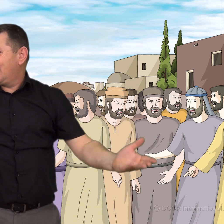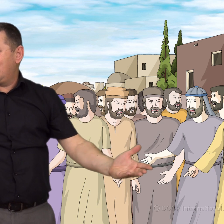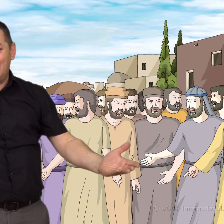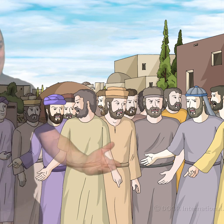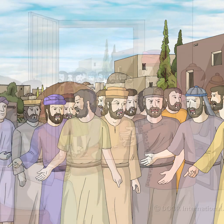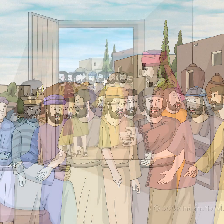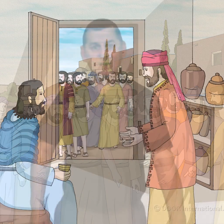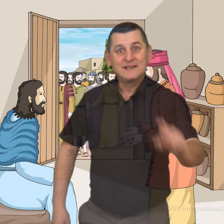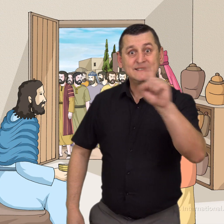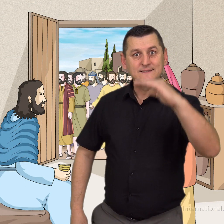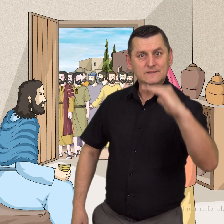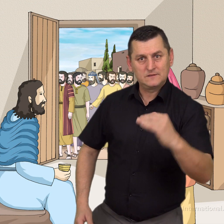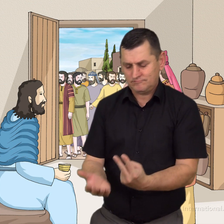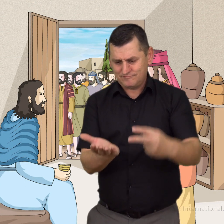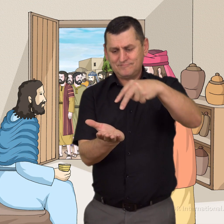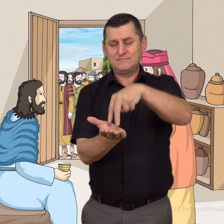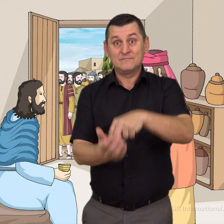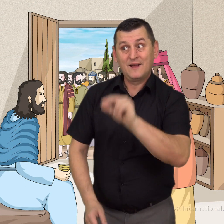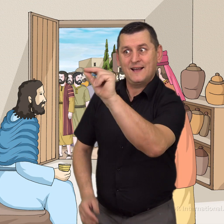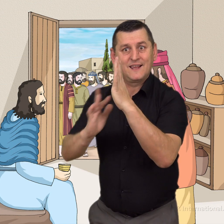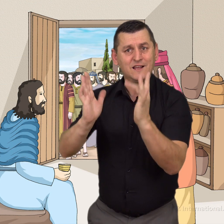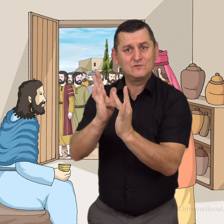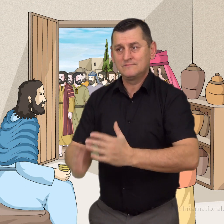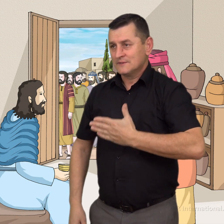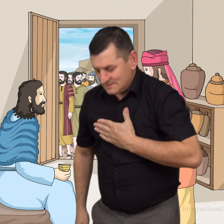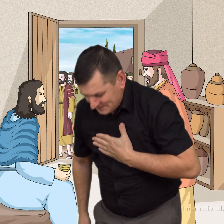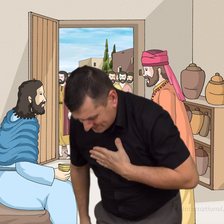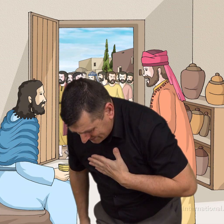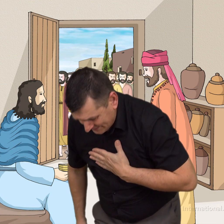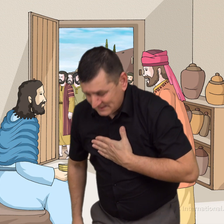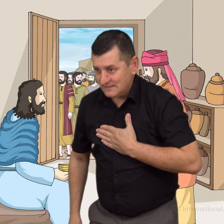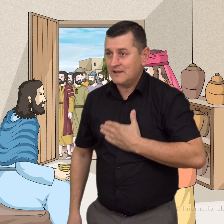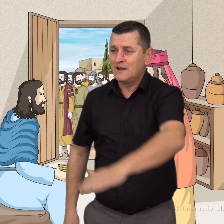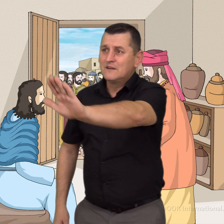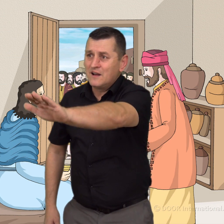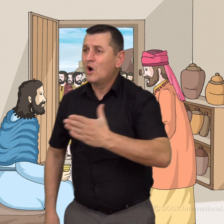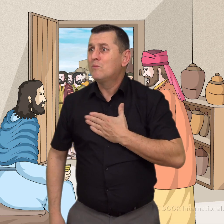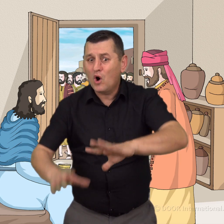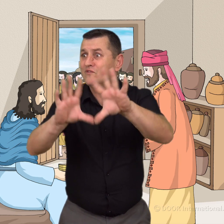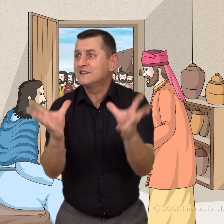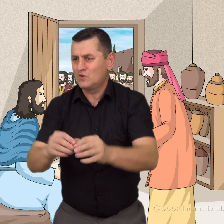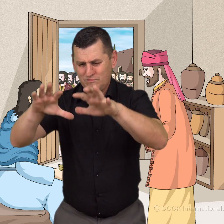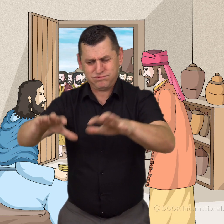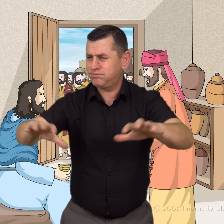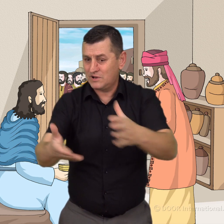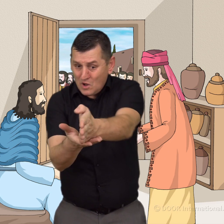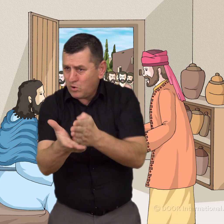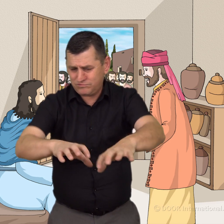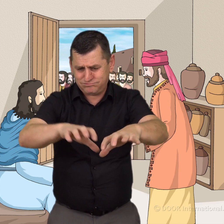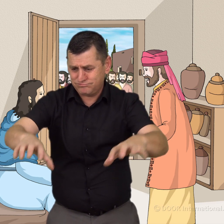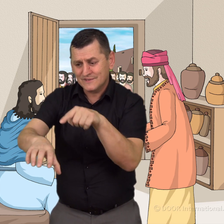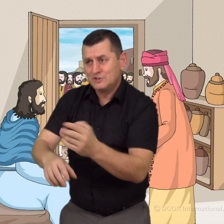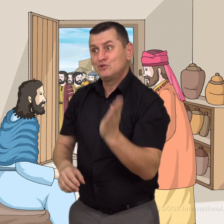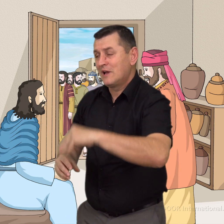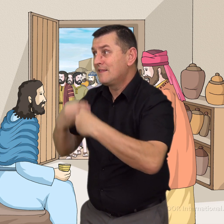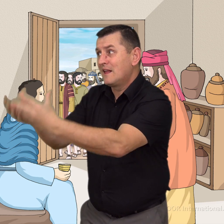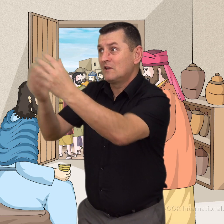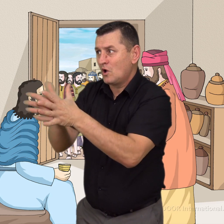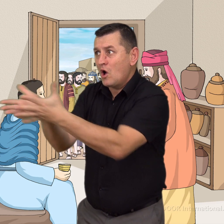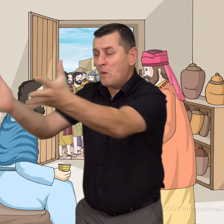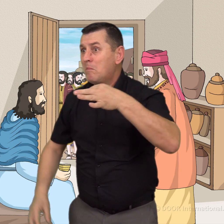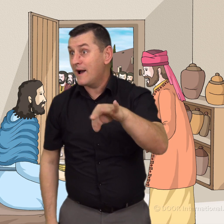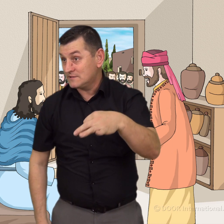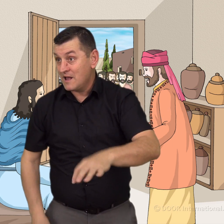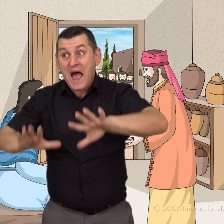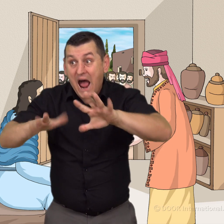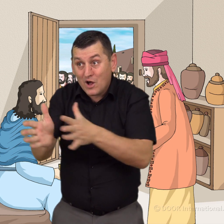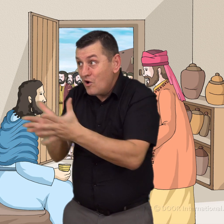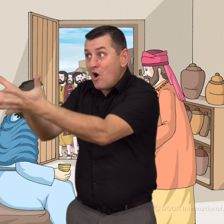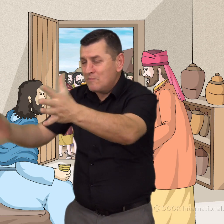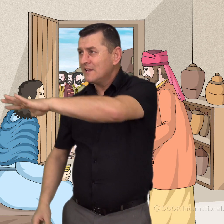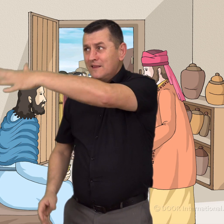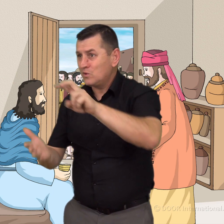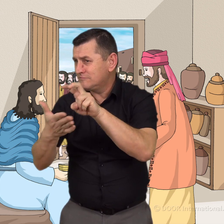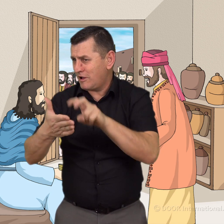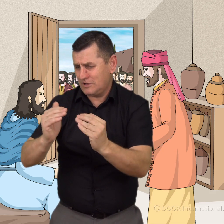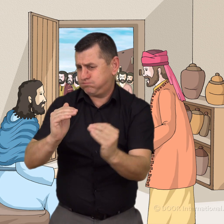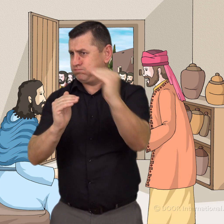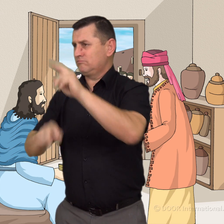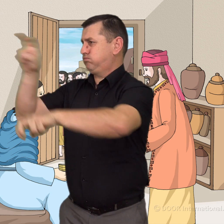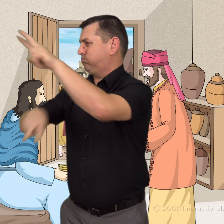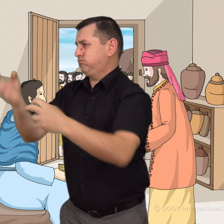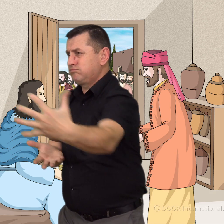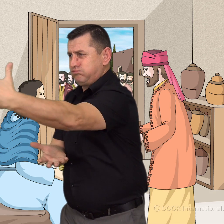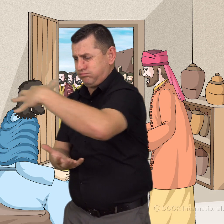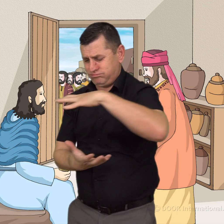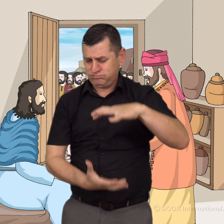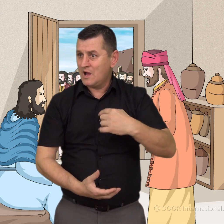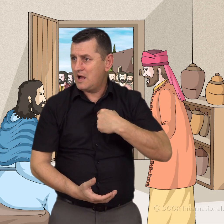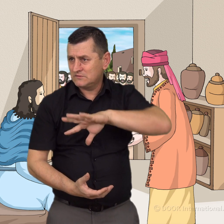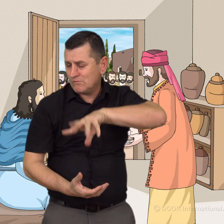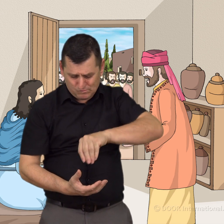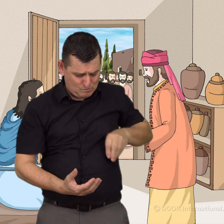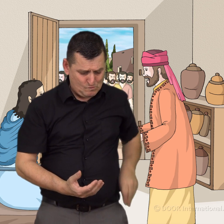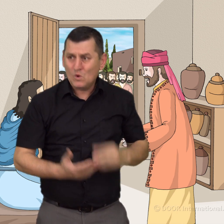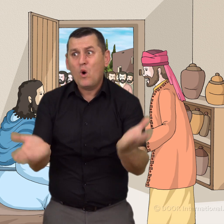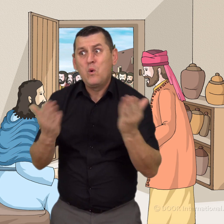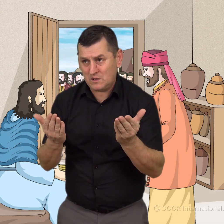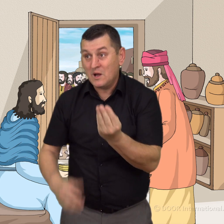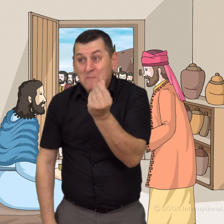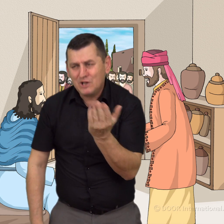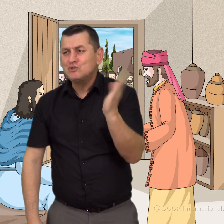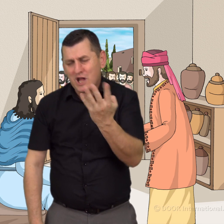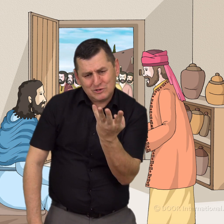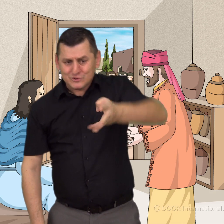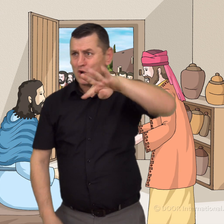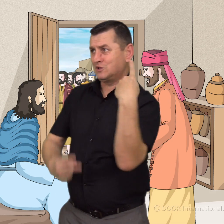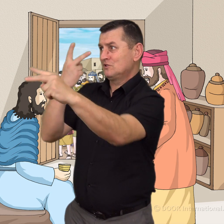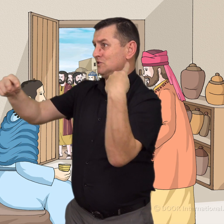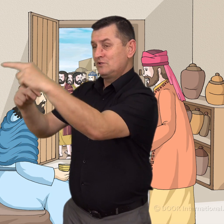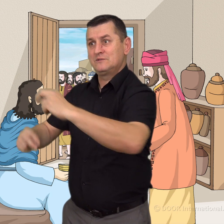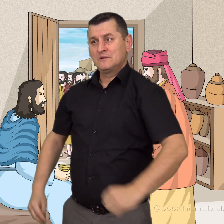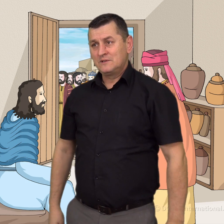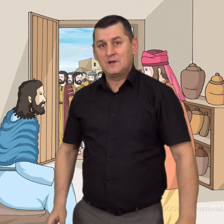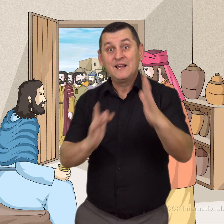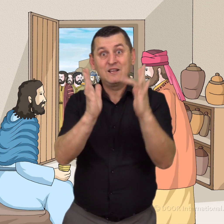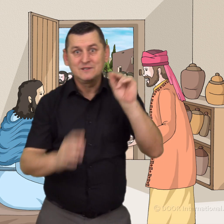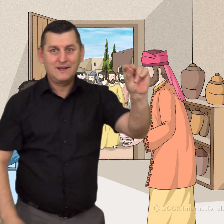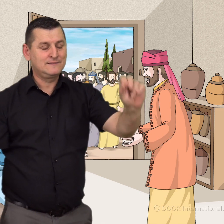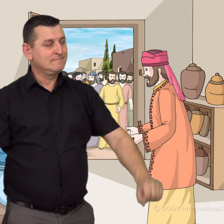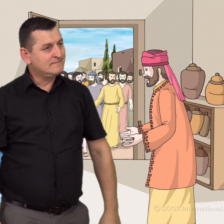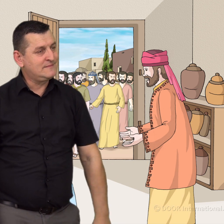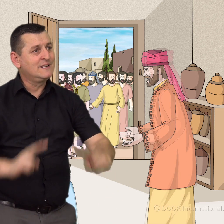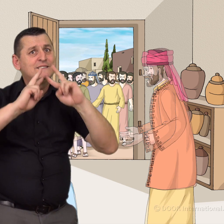But Zacchaeus stood up and said to the Lord, “Look, Lord, half of my possessions I give to the poor, and if I have cheated anyone, I will repay it fourfold.”